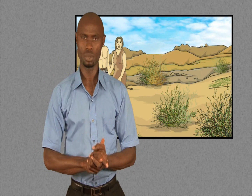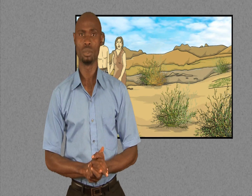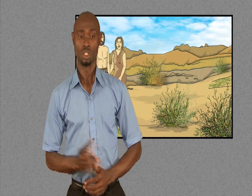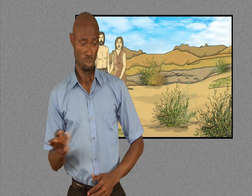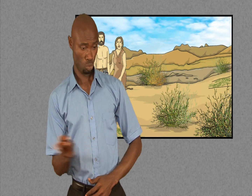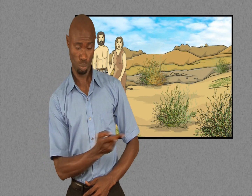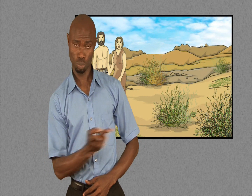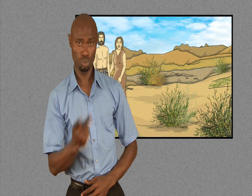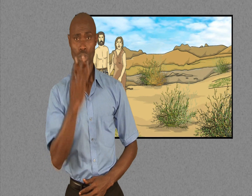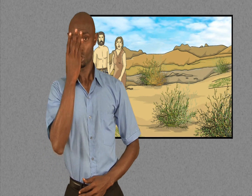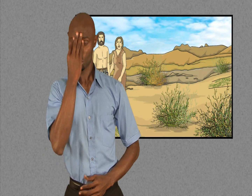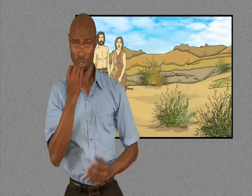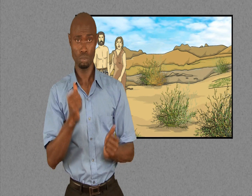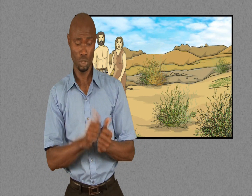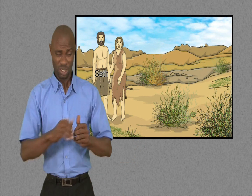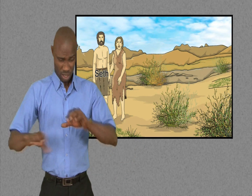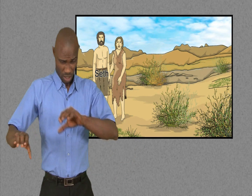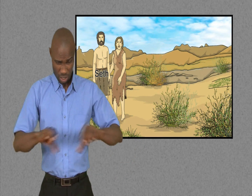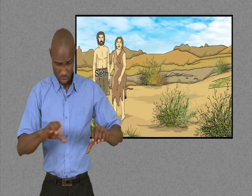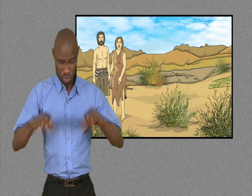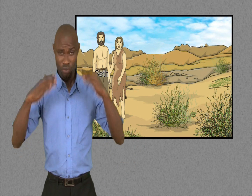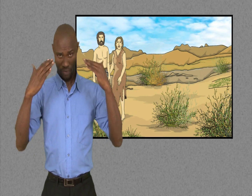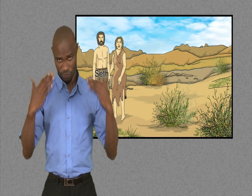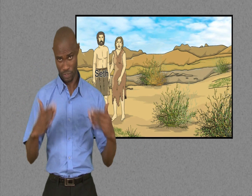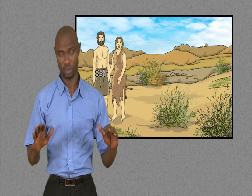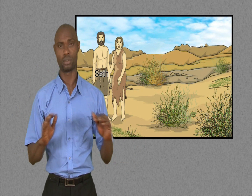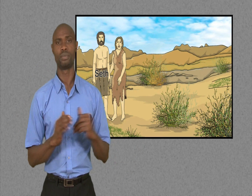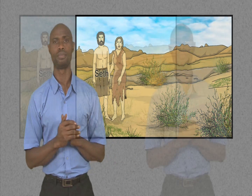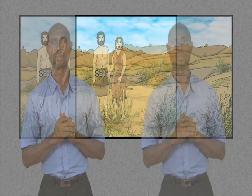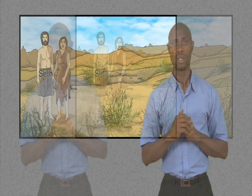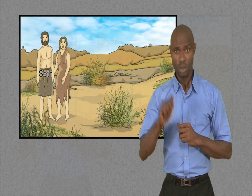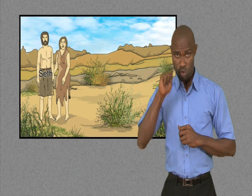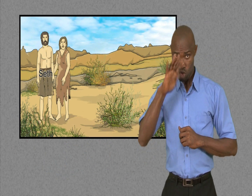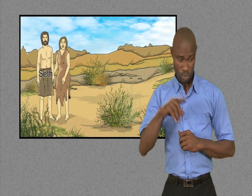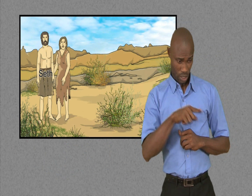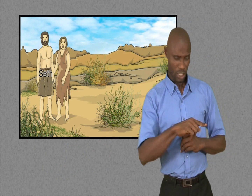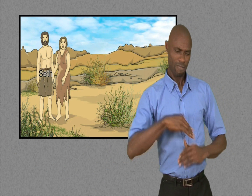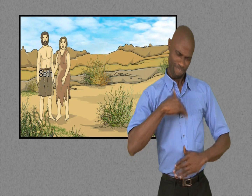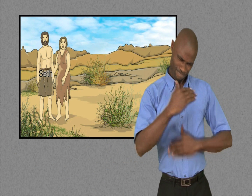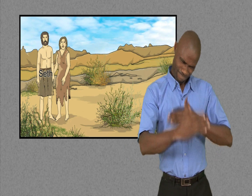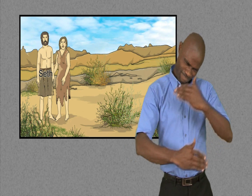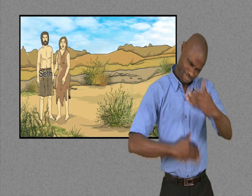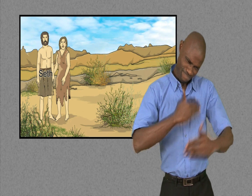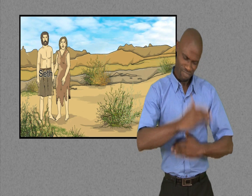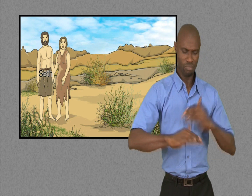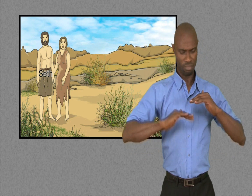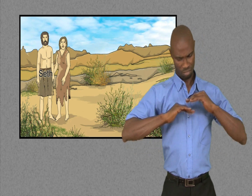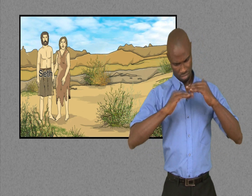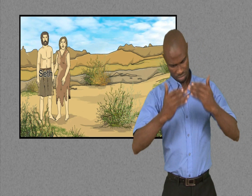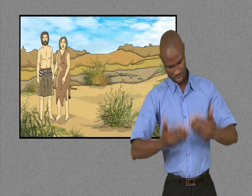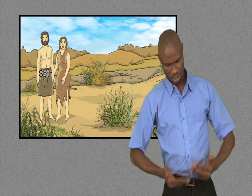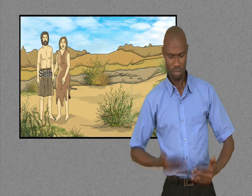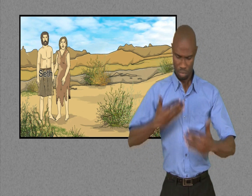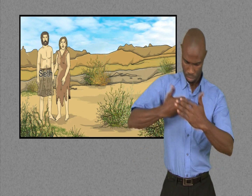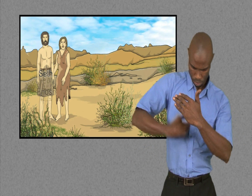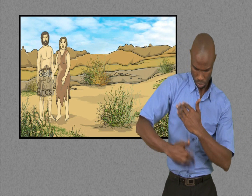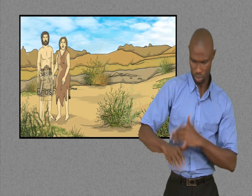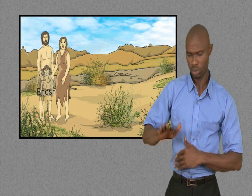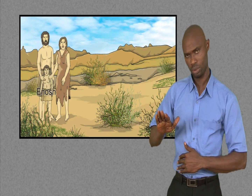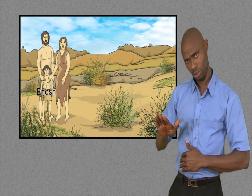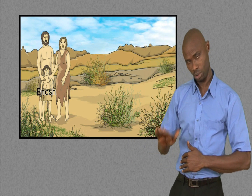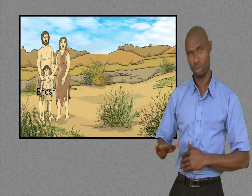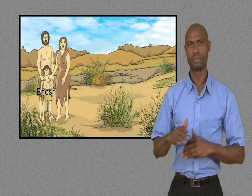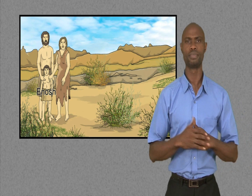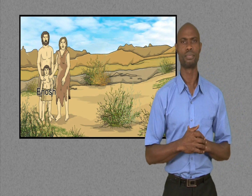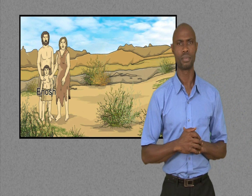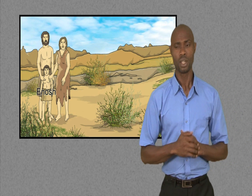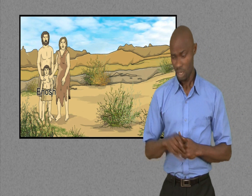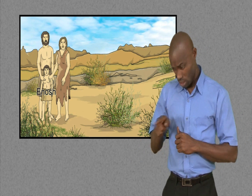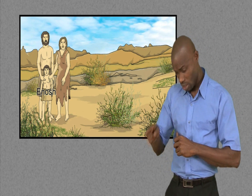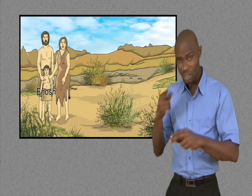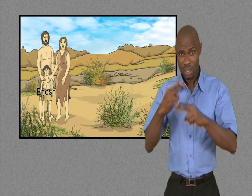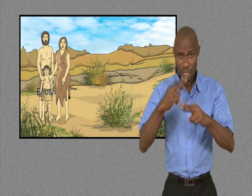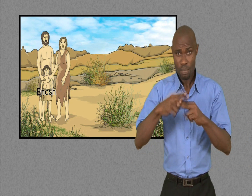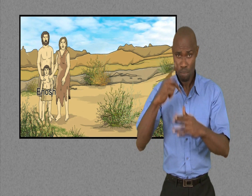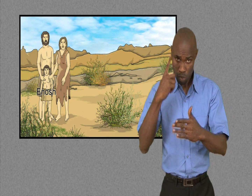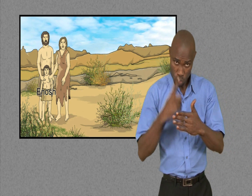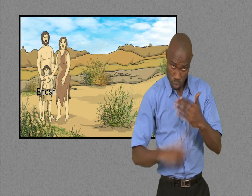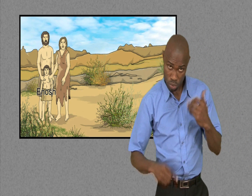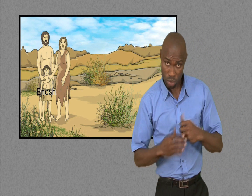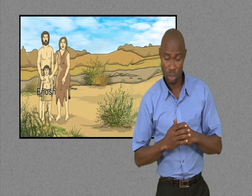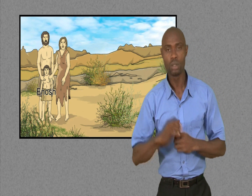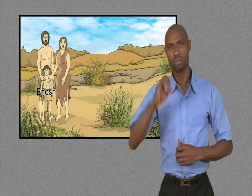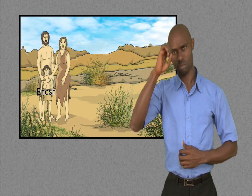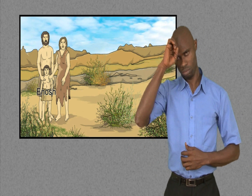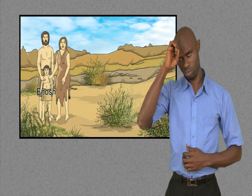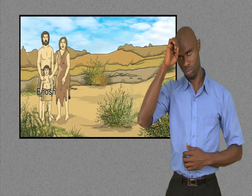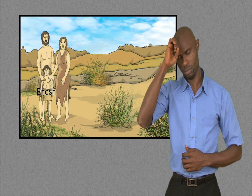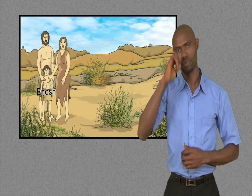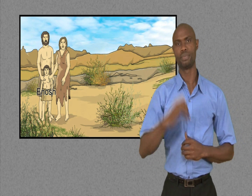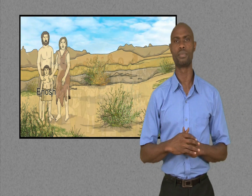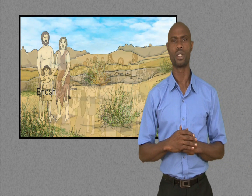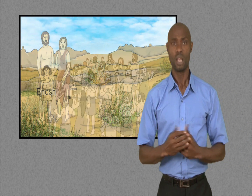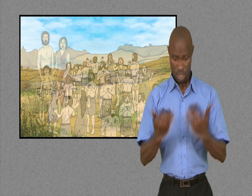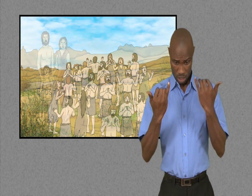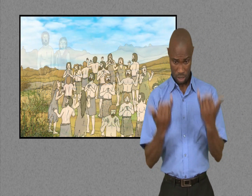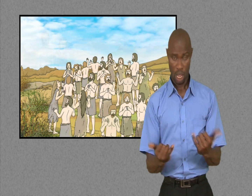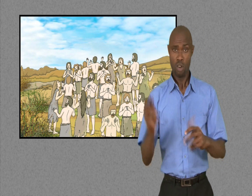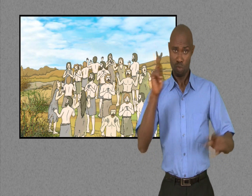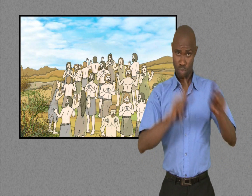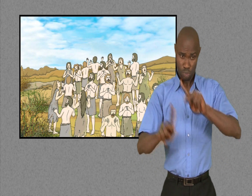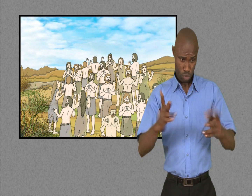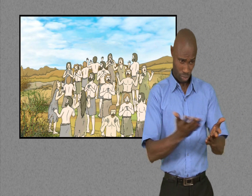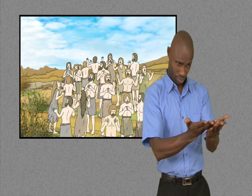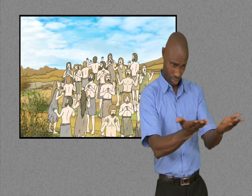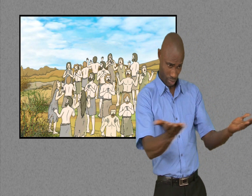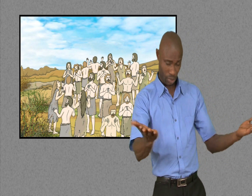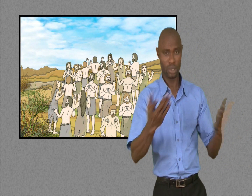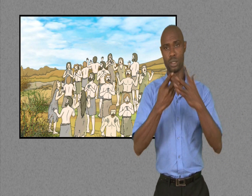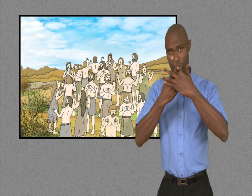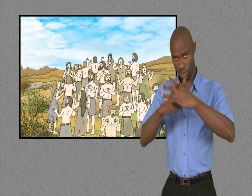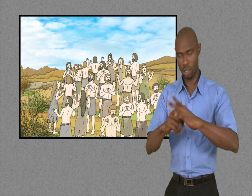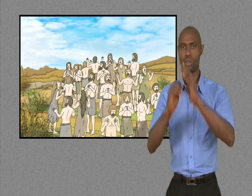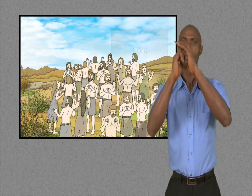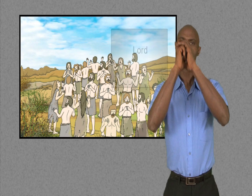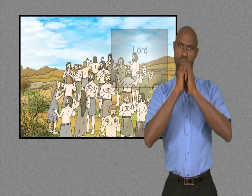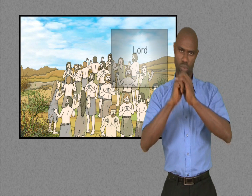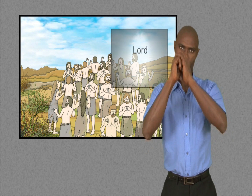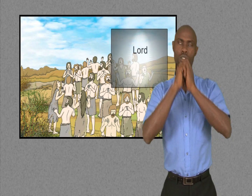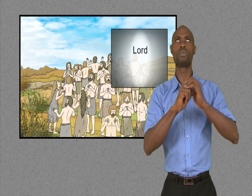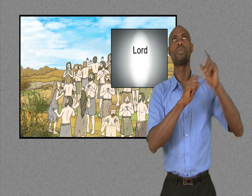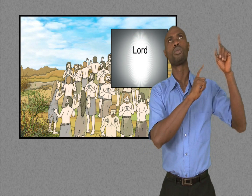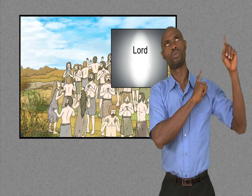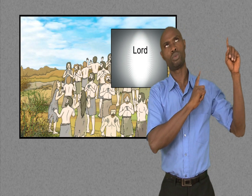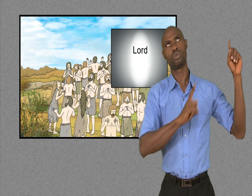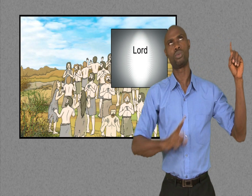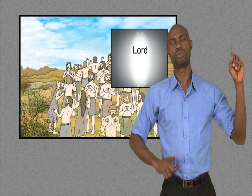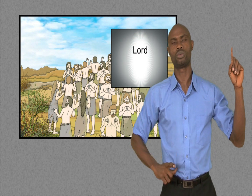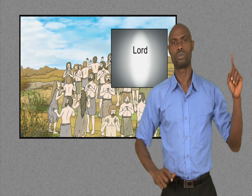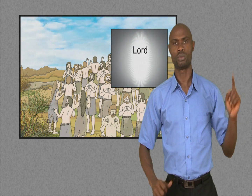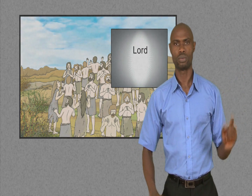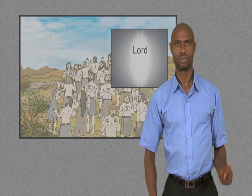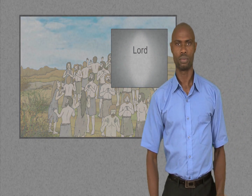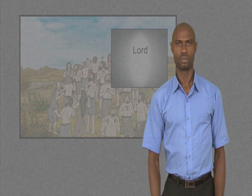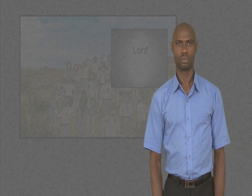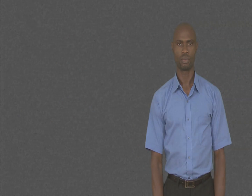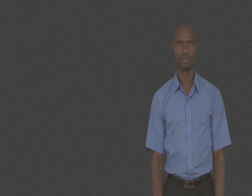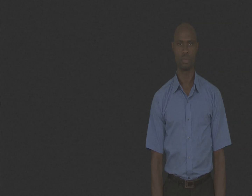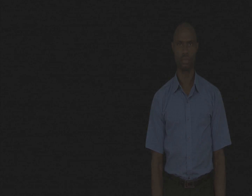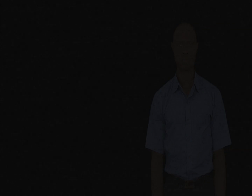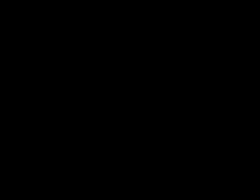And to Seth also a son was born, and he called him Enosh. At that time men began to call upon the name of the LORD.